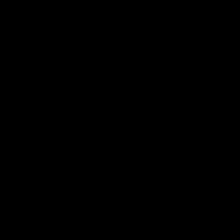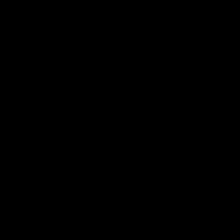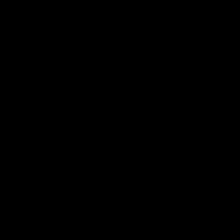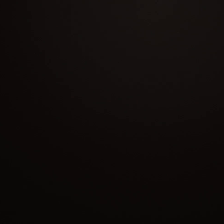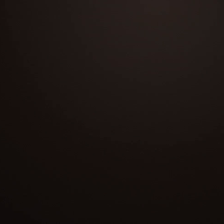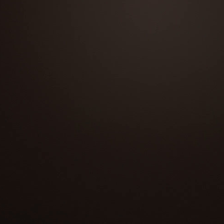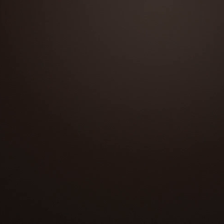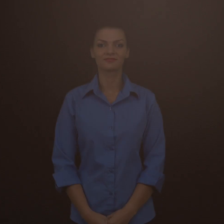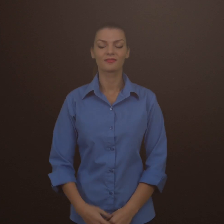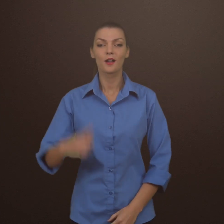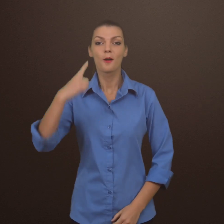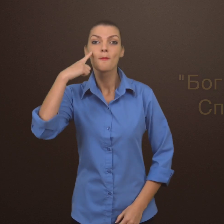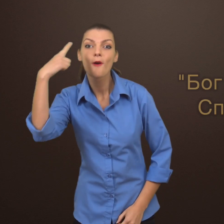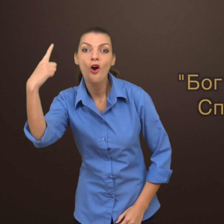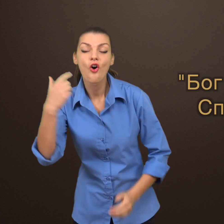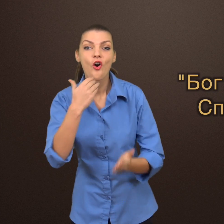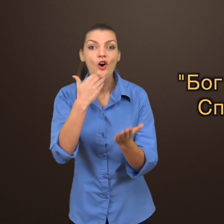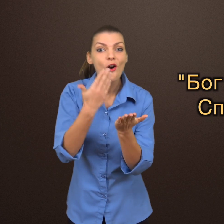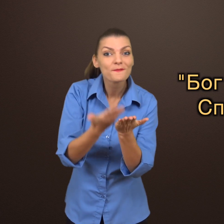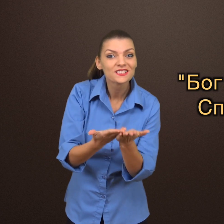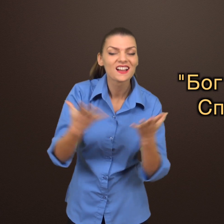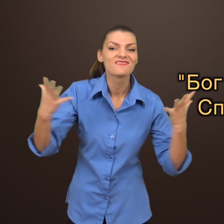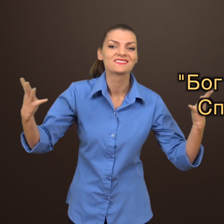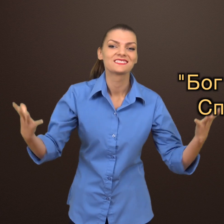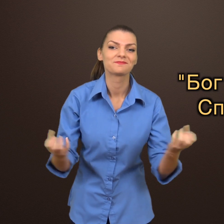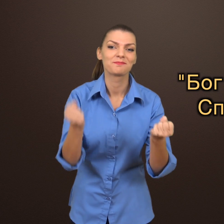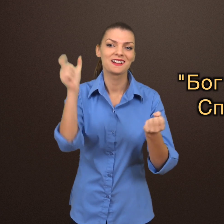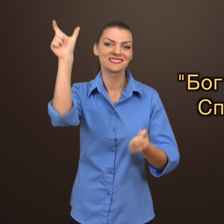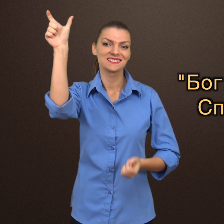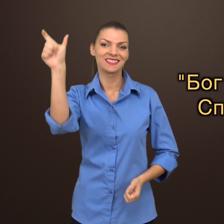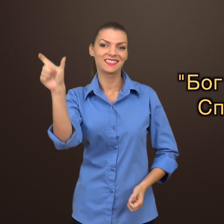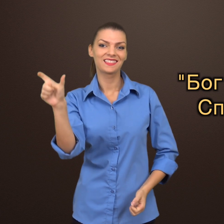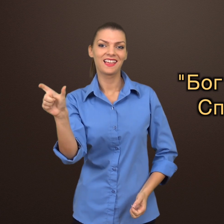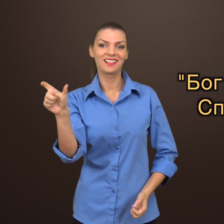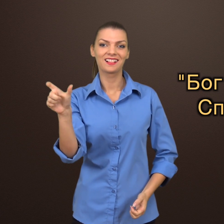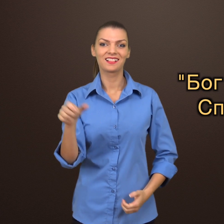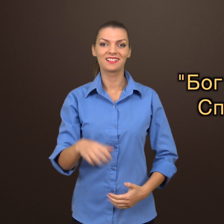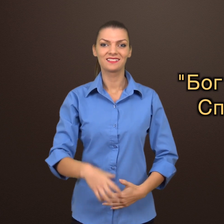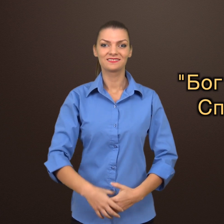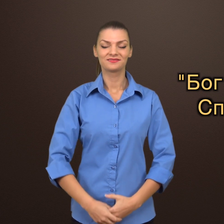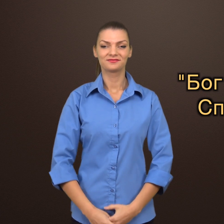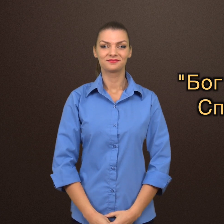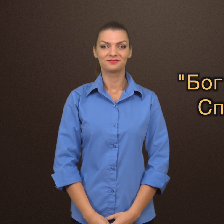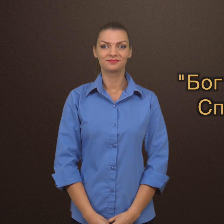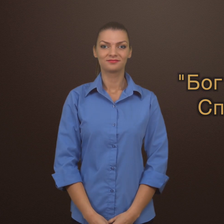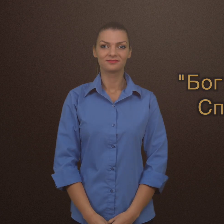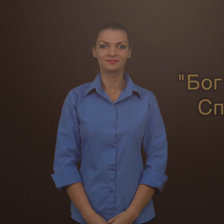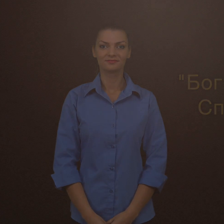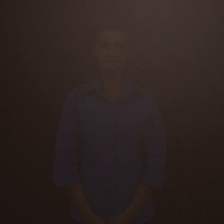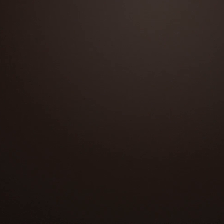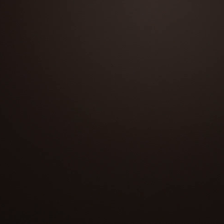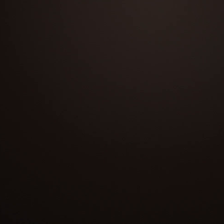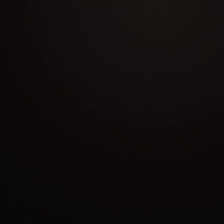God promises a saviour